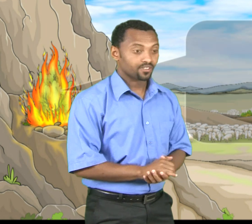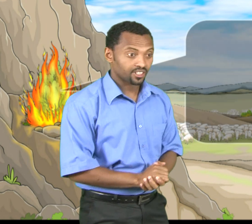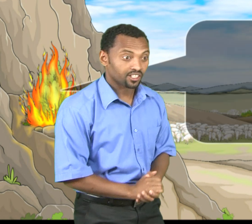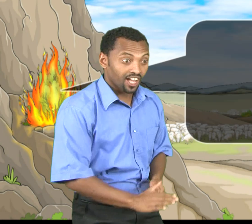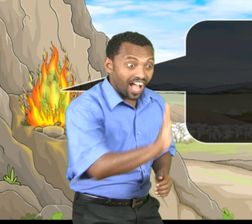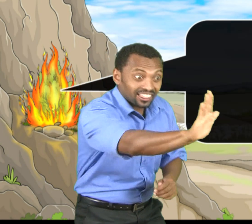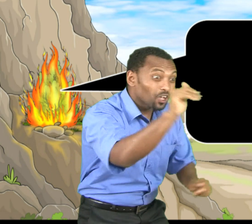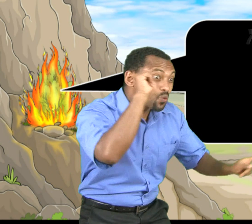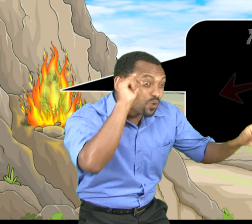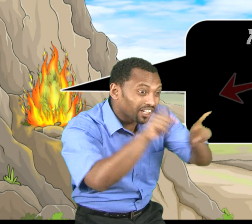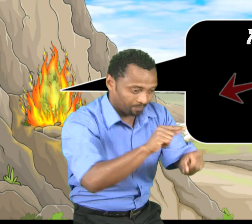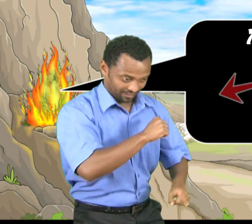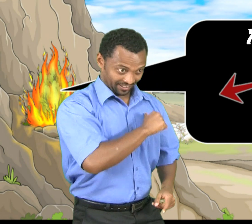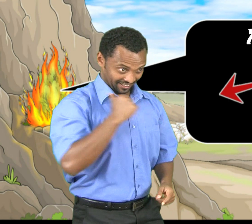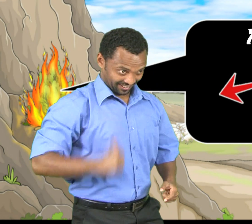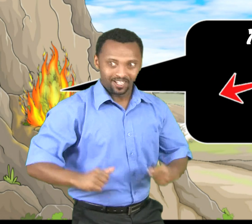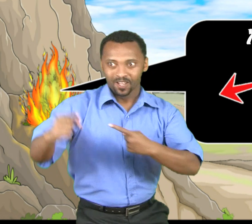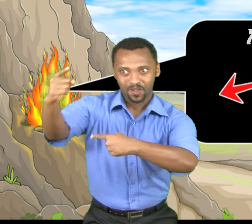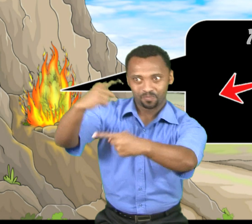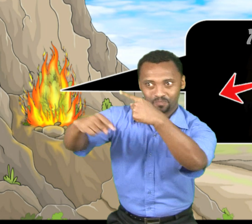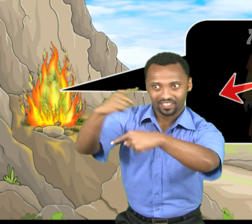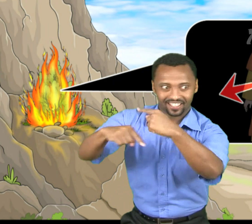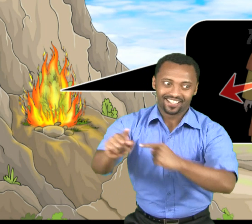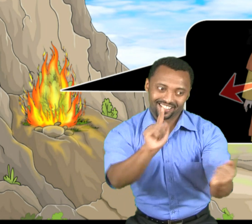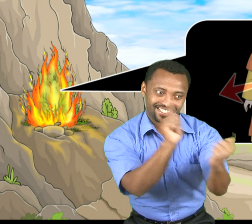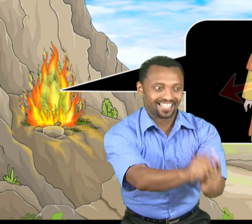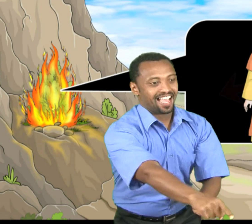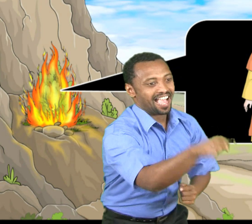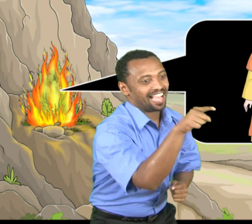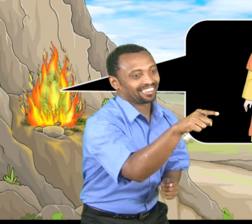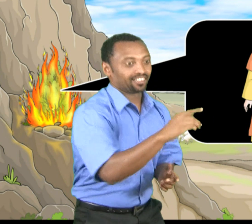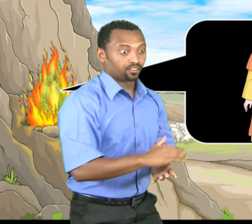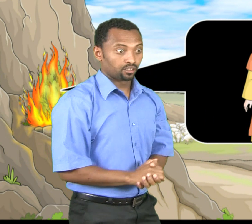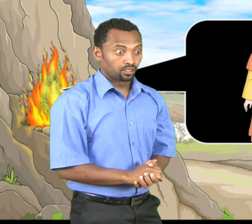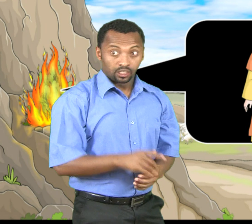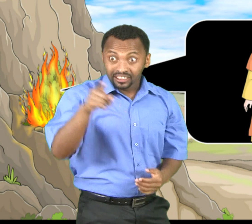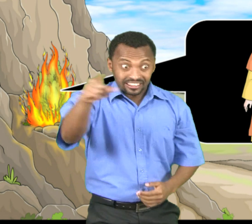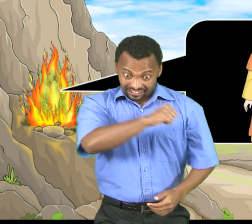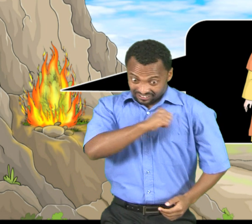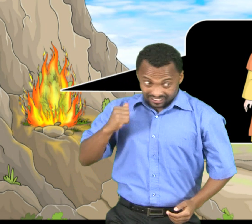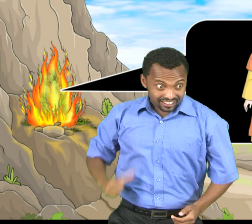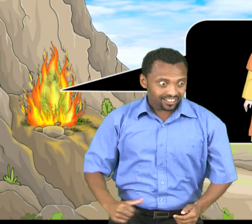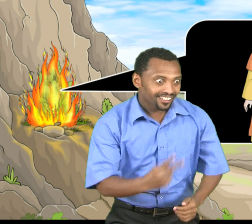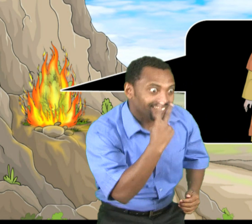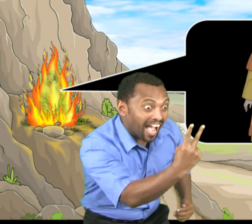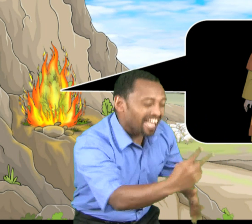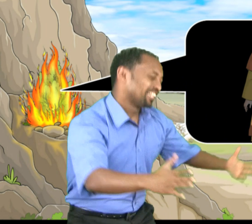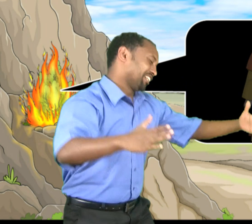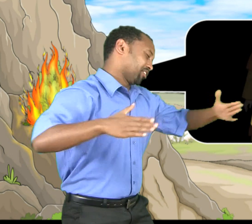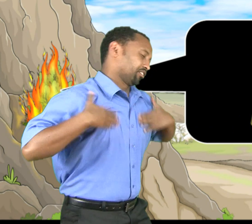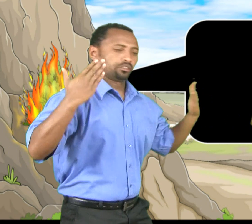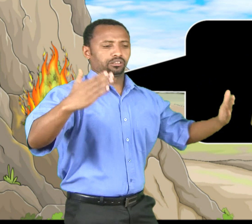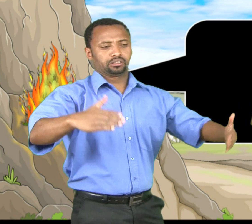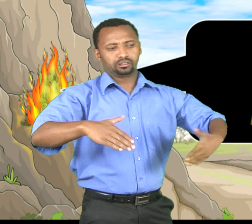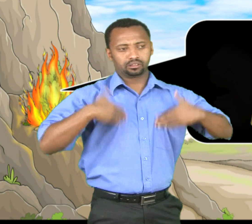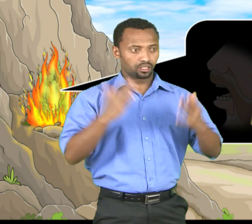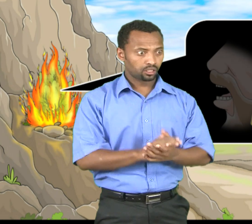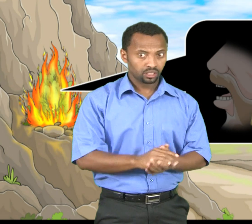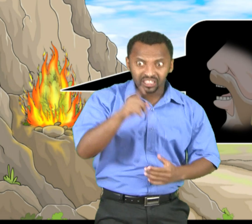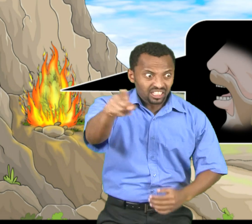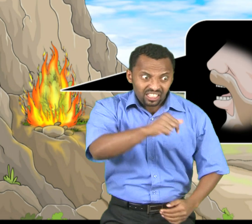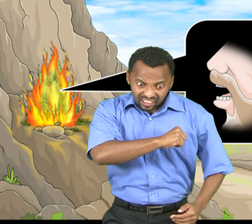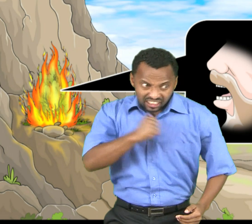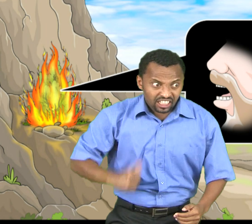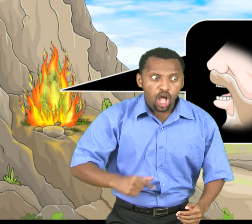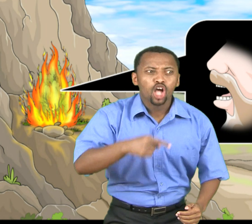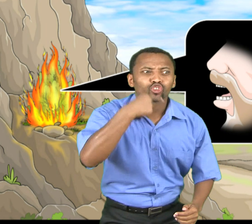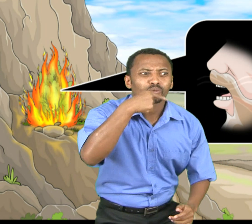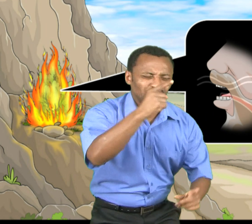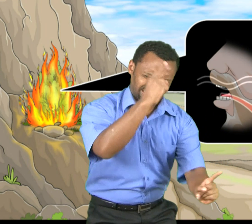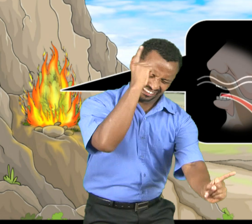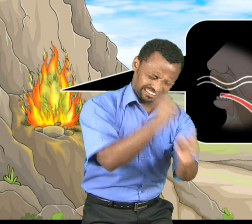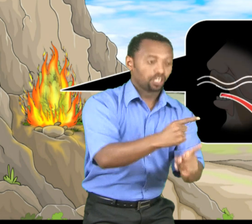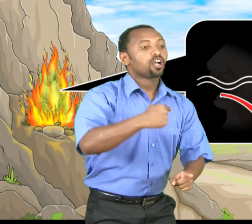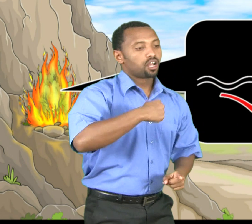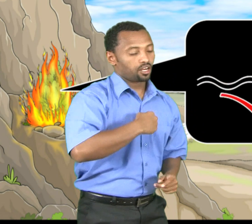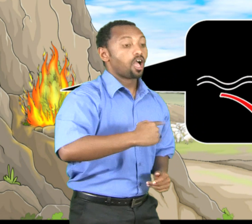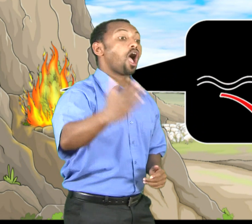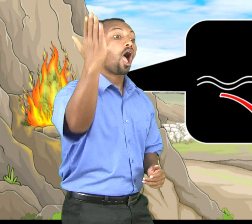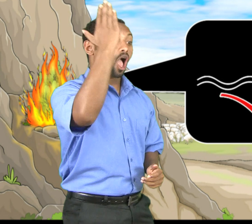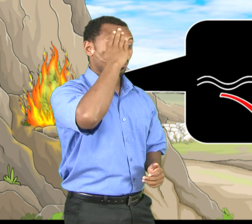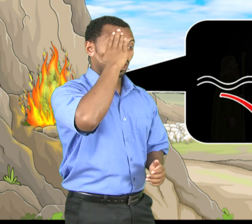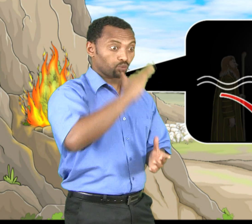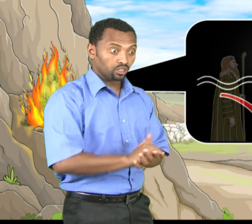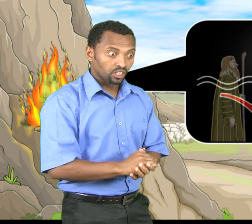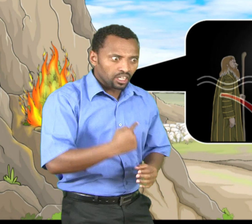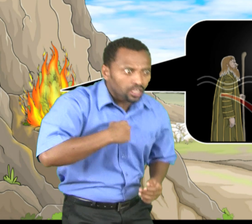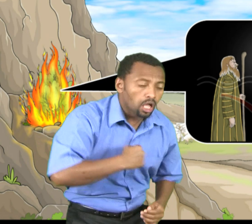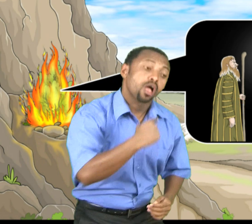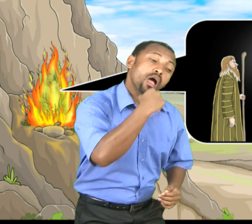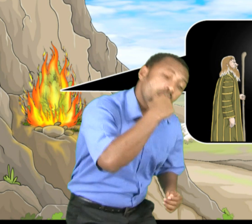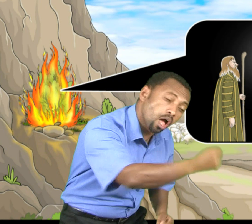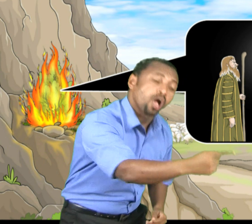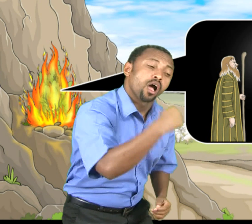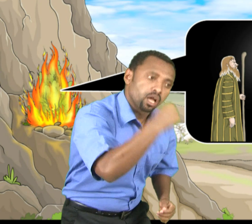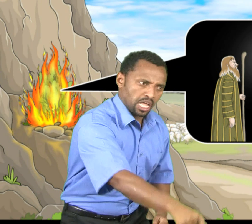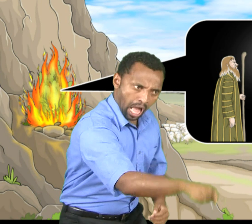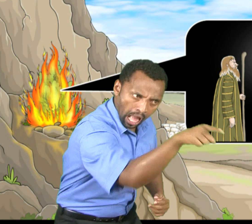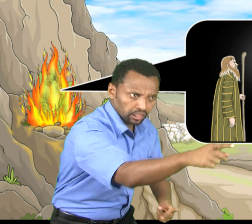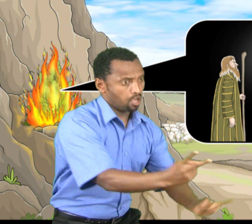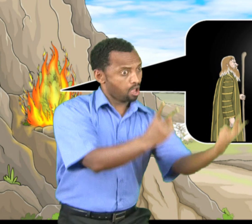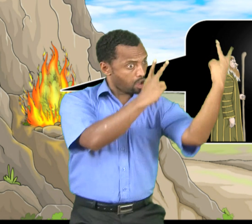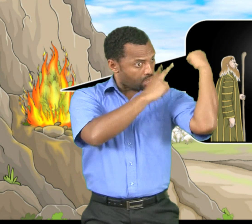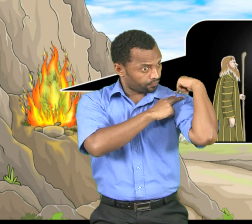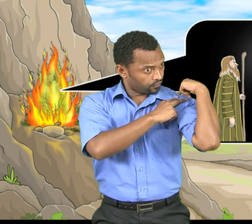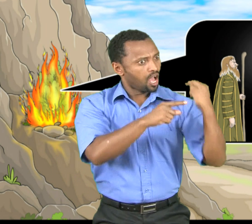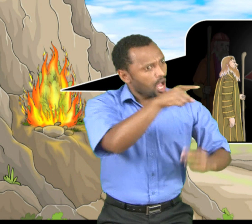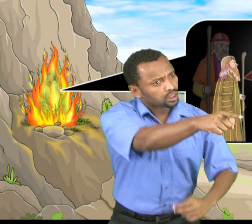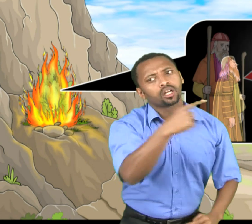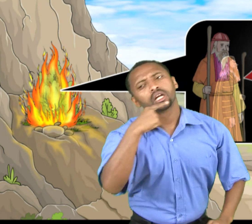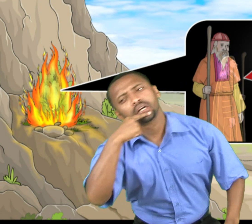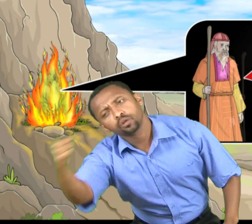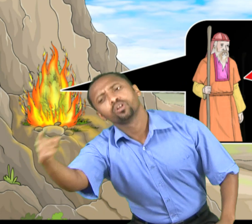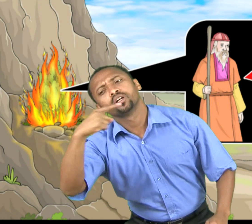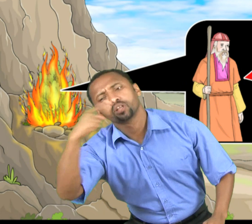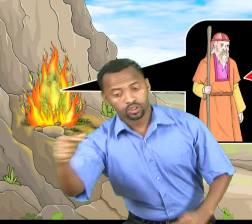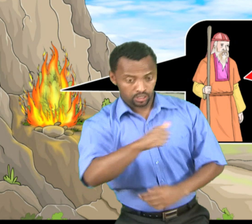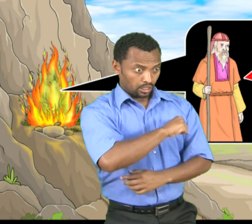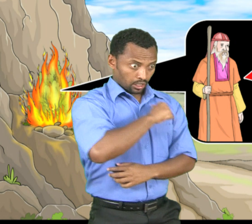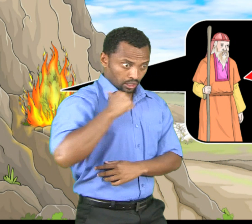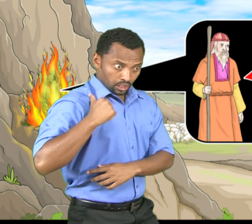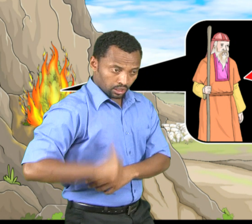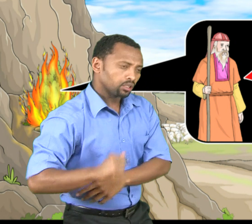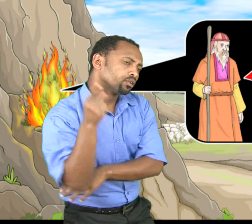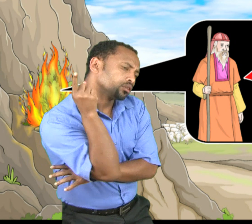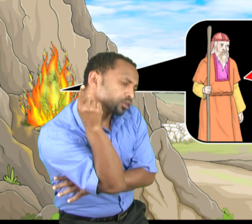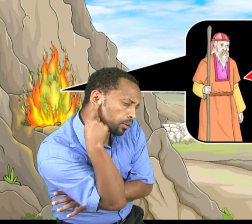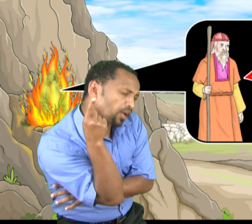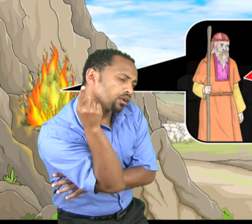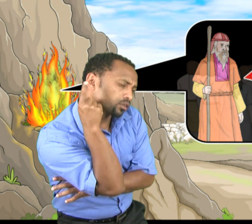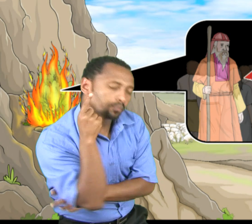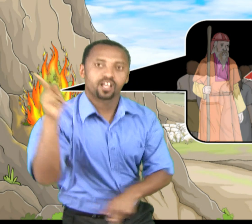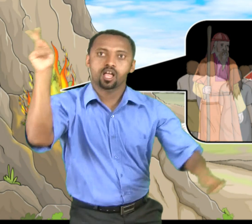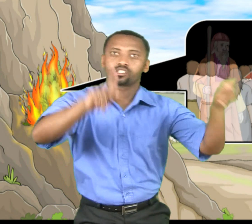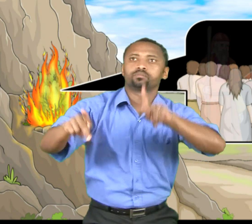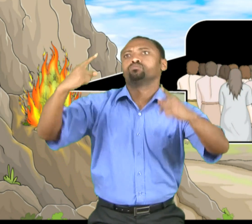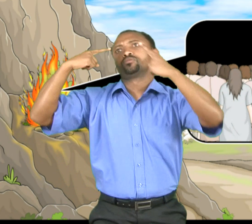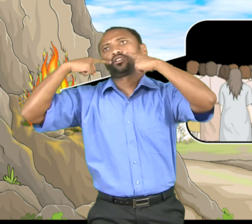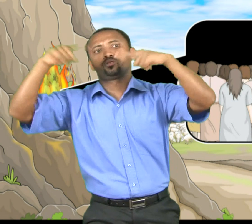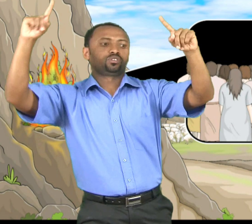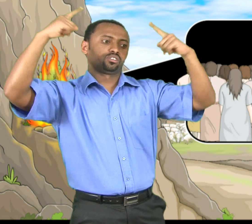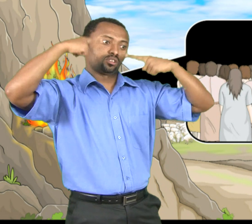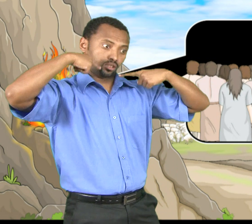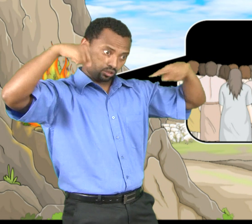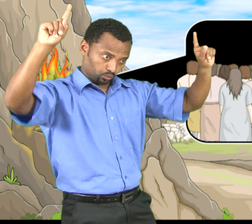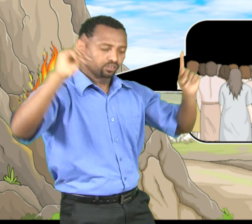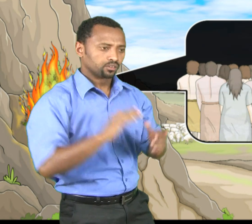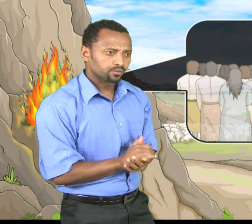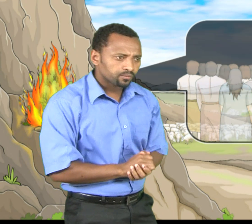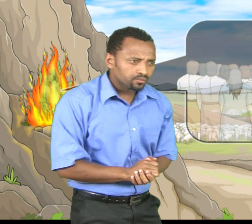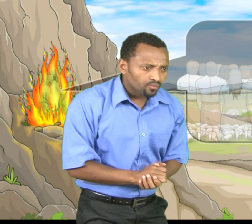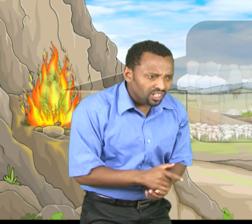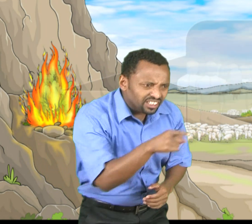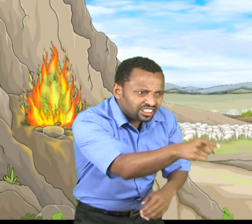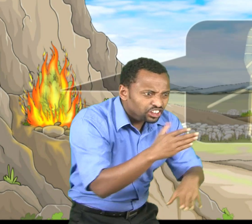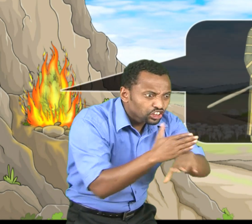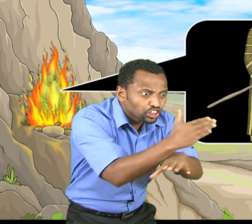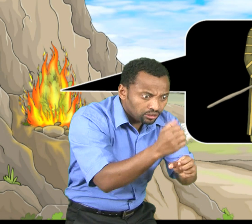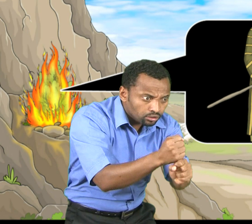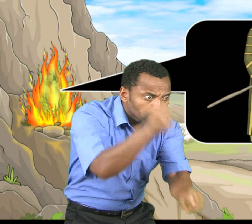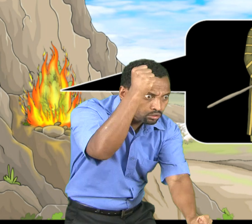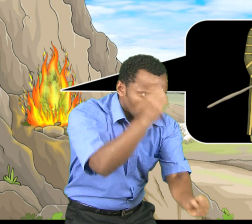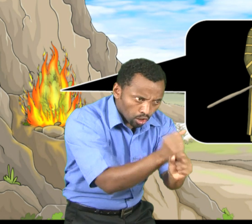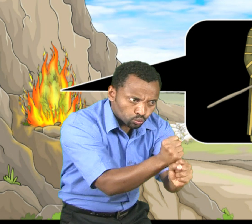Then the anger of the LORD burned against Moses, and He said, “Is not Aaron the Levite your brother? I know that he can speak well, and he is now on his way to meet you. When he sees you, he will be glad in his heart. You are to speak to him and put the words in his mouth. I will help both of you to speak, and I will teach you what to do. He will speak to the people for you. He will be your spokesman, and it will be as if you were God to him.